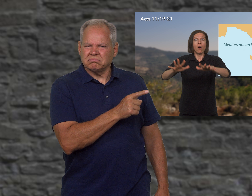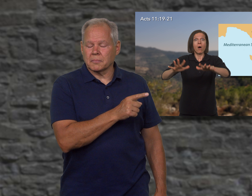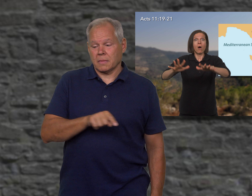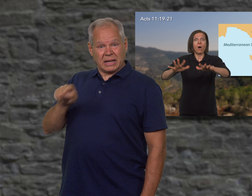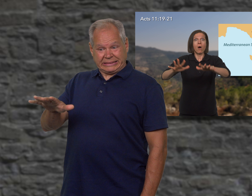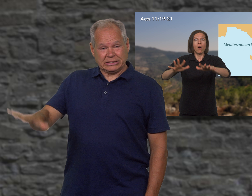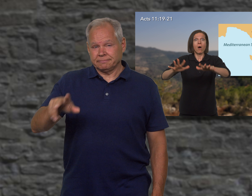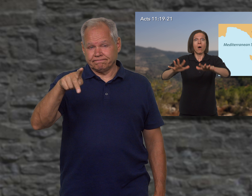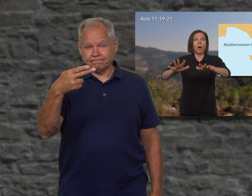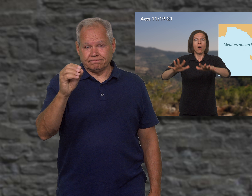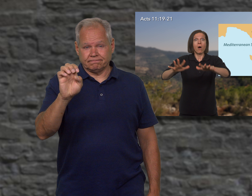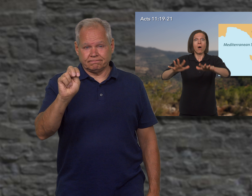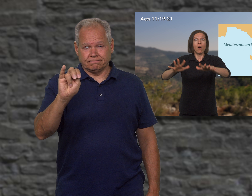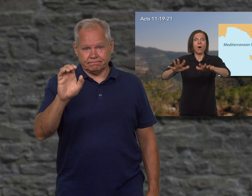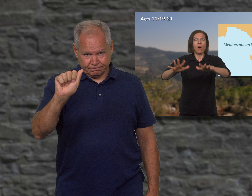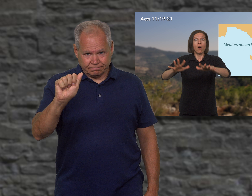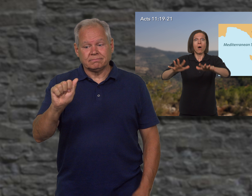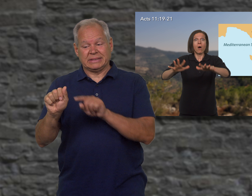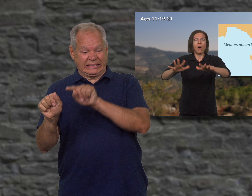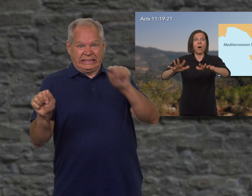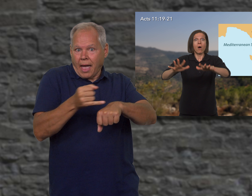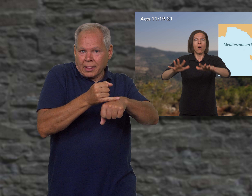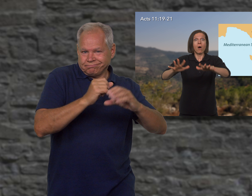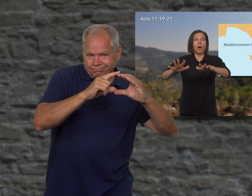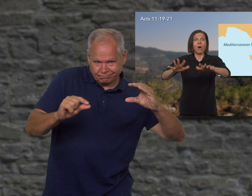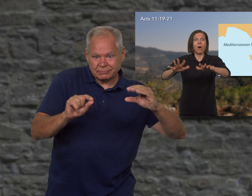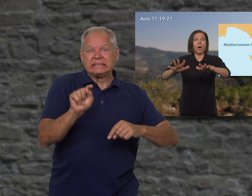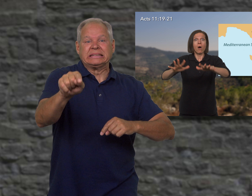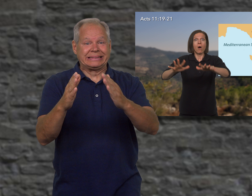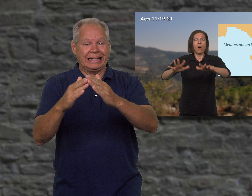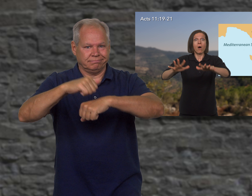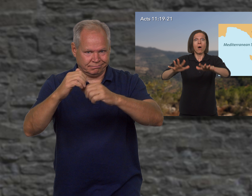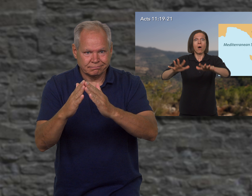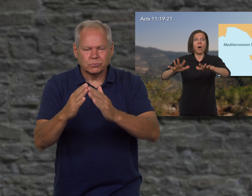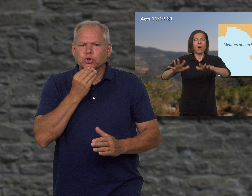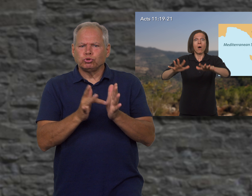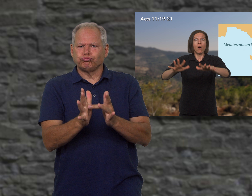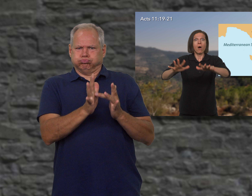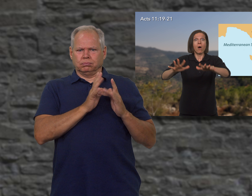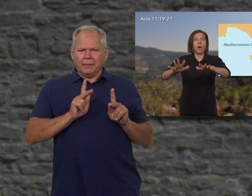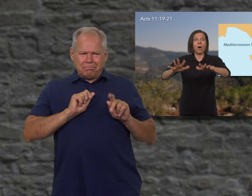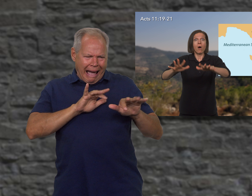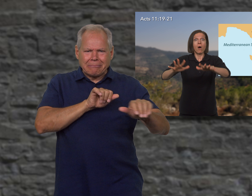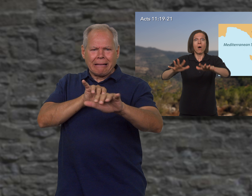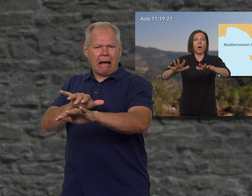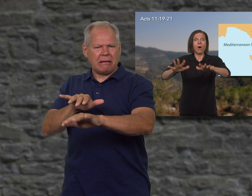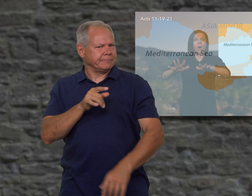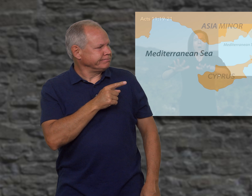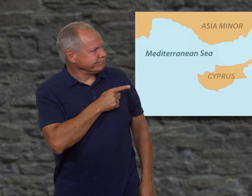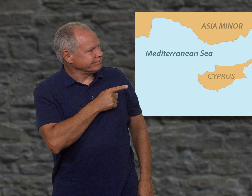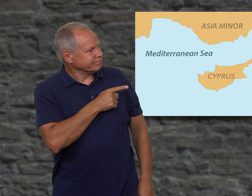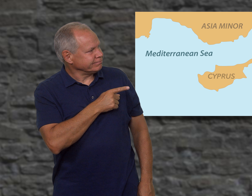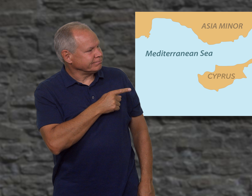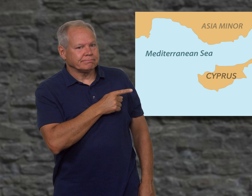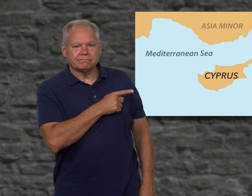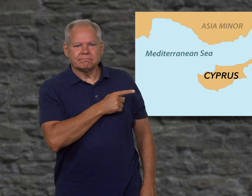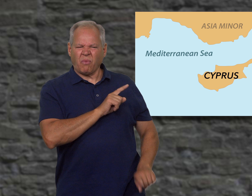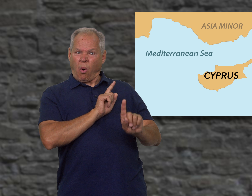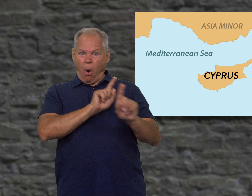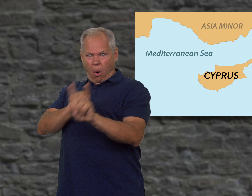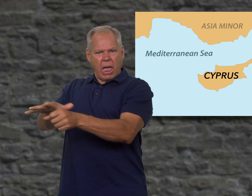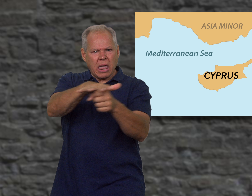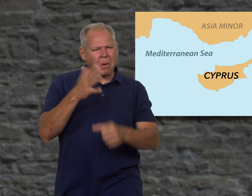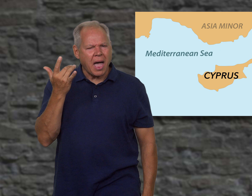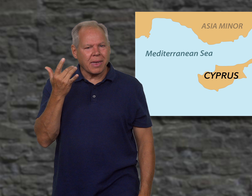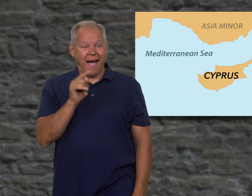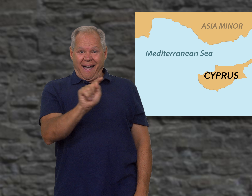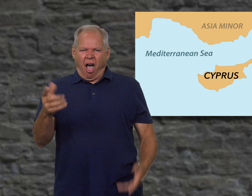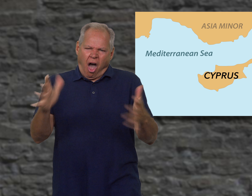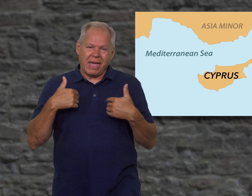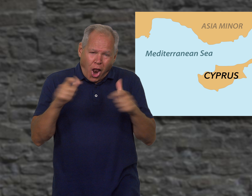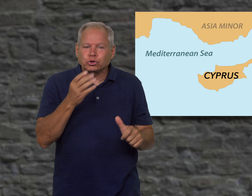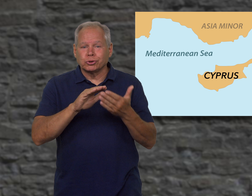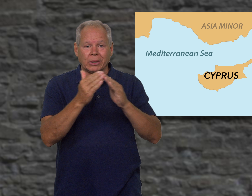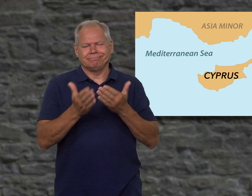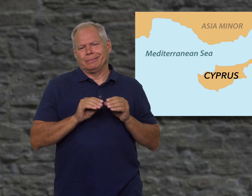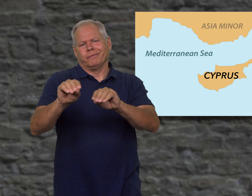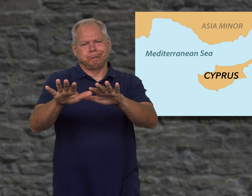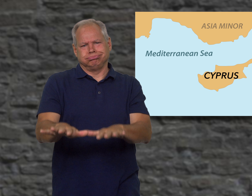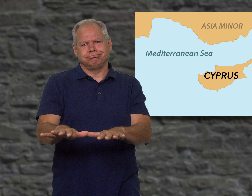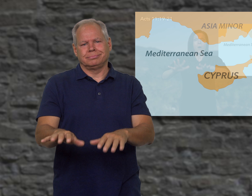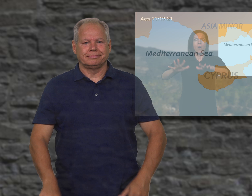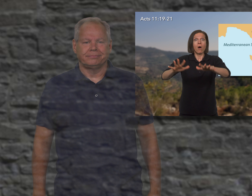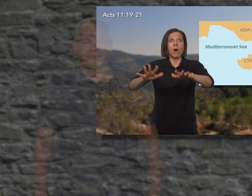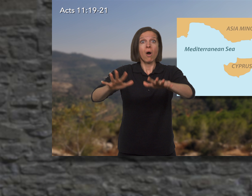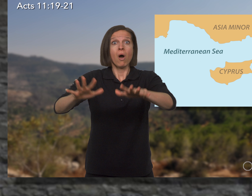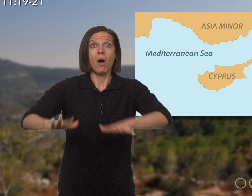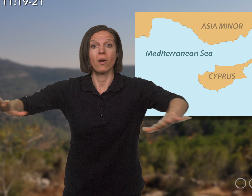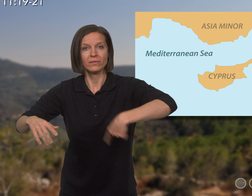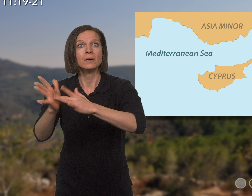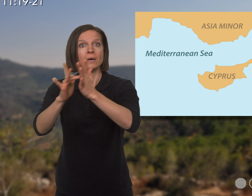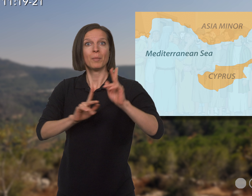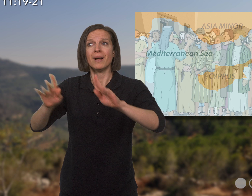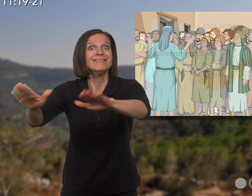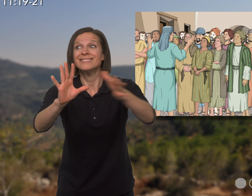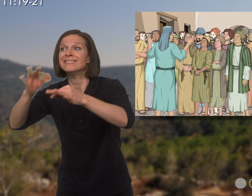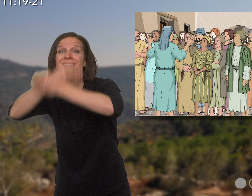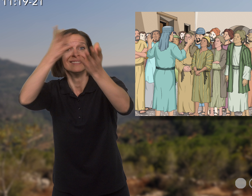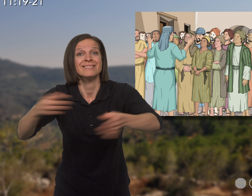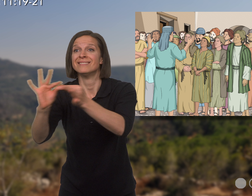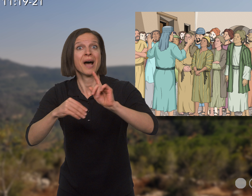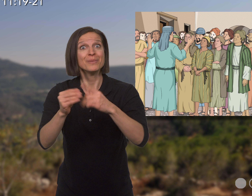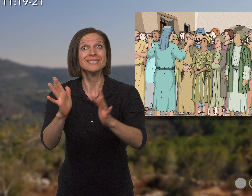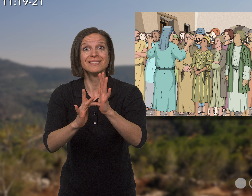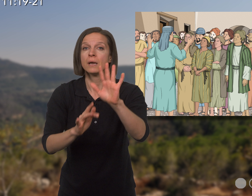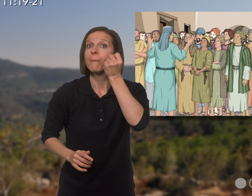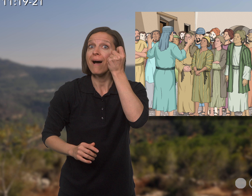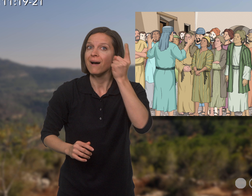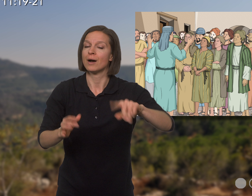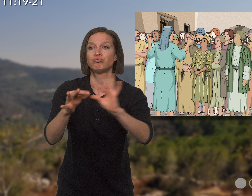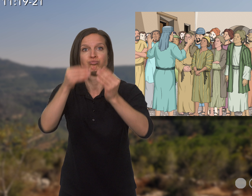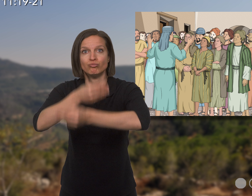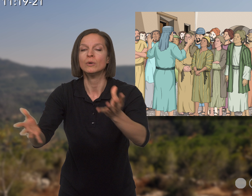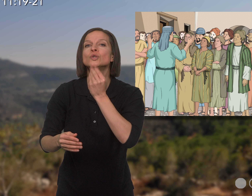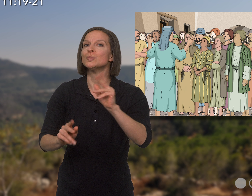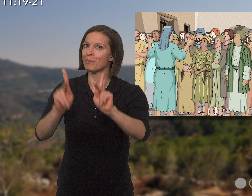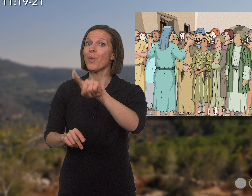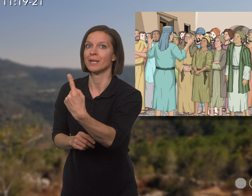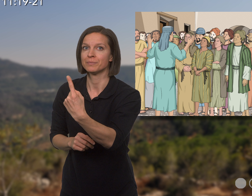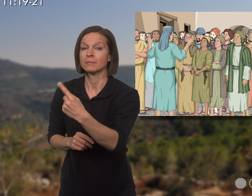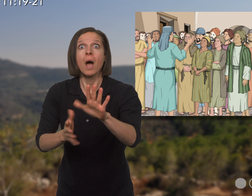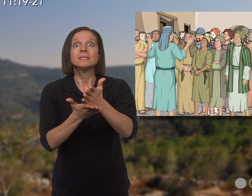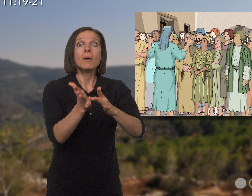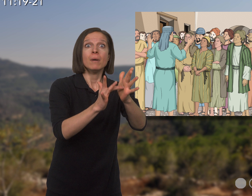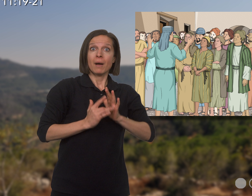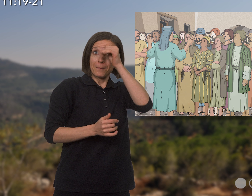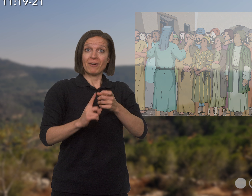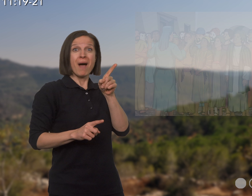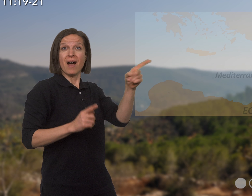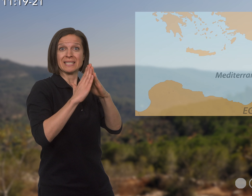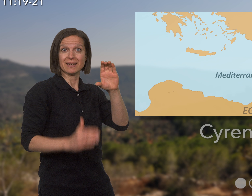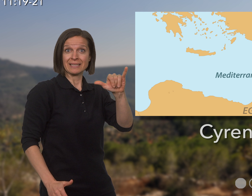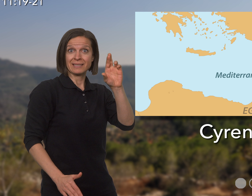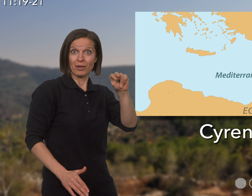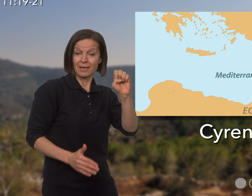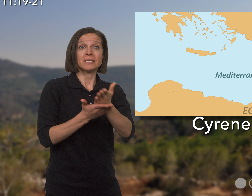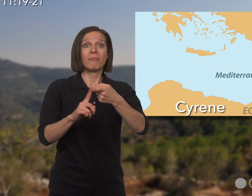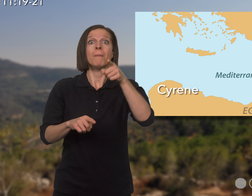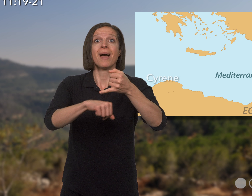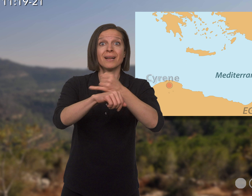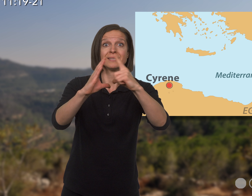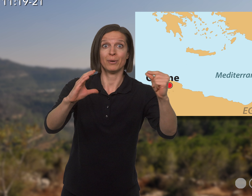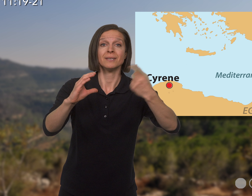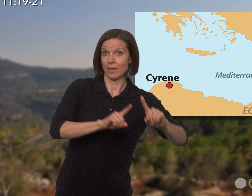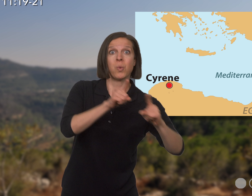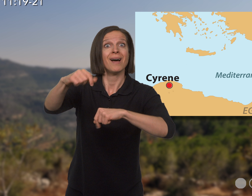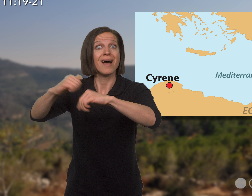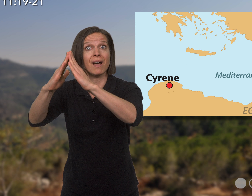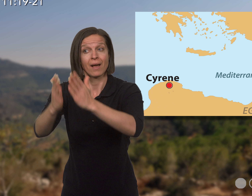But some of them, men from Cyprus and Cyrene, went to Antioch and began speaking to the Greeks as well, proclaiming the good news about the Lord Jesus.